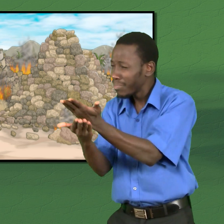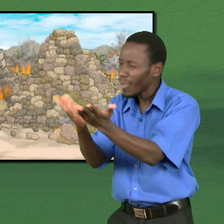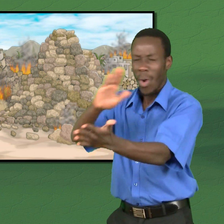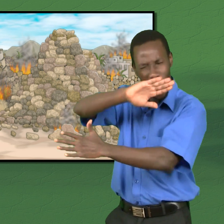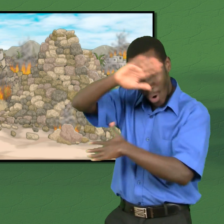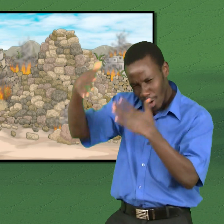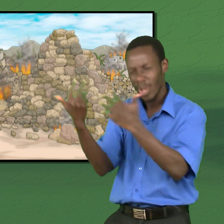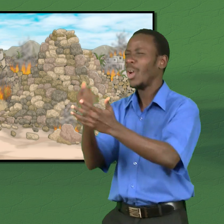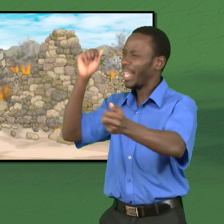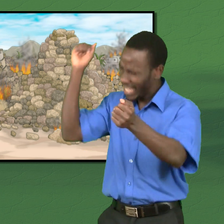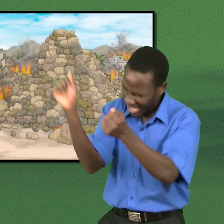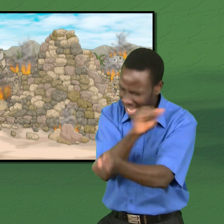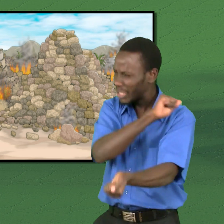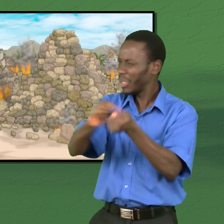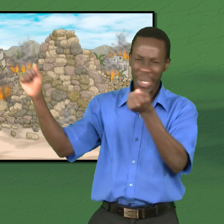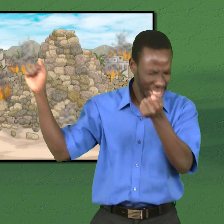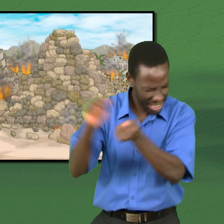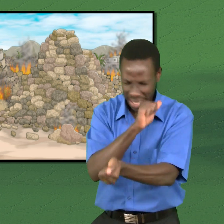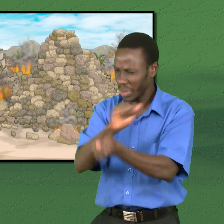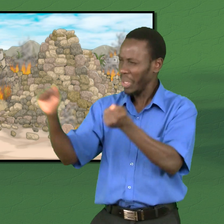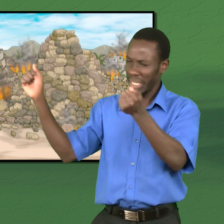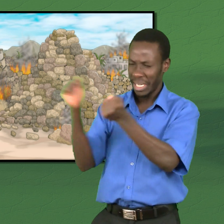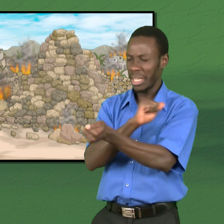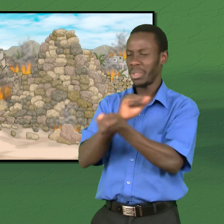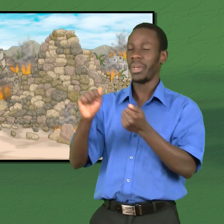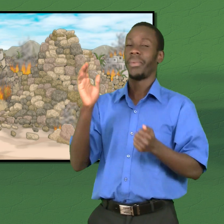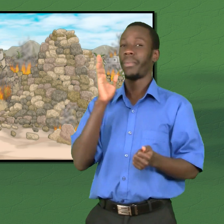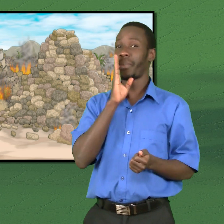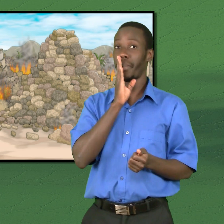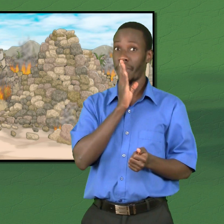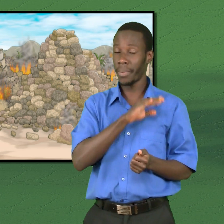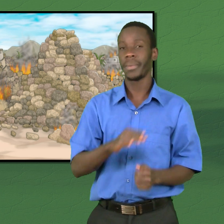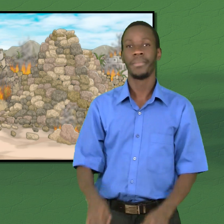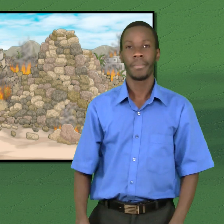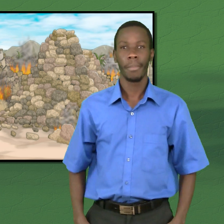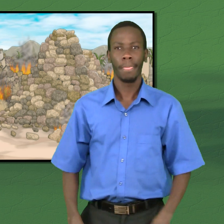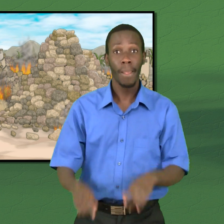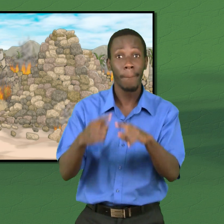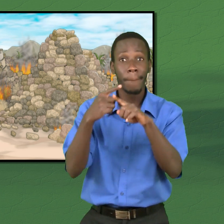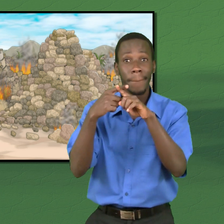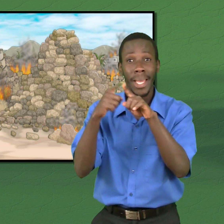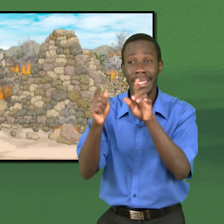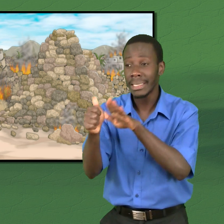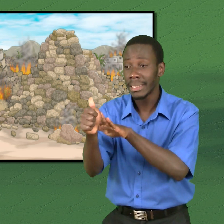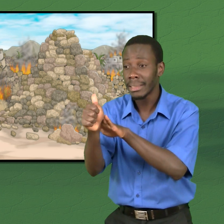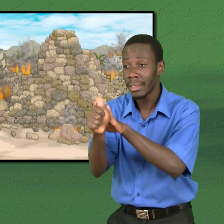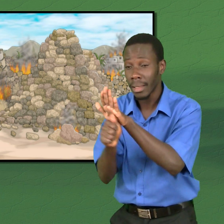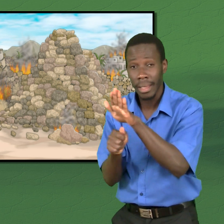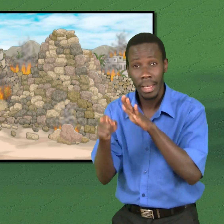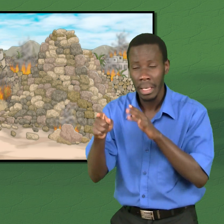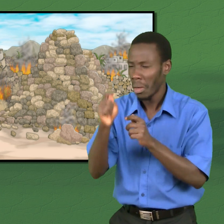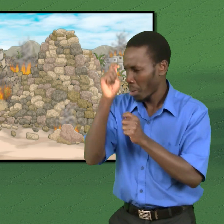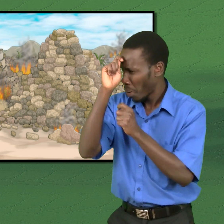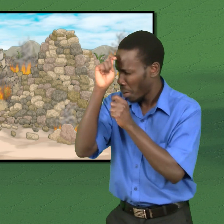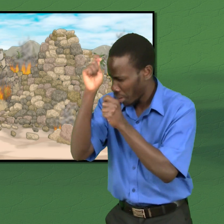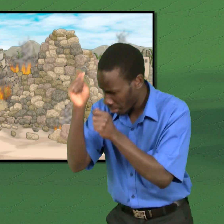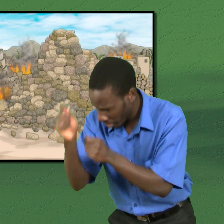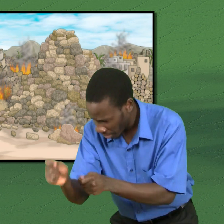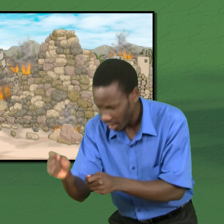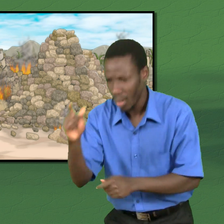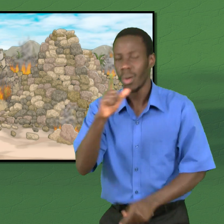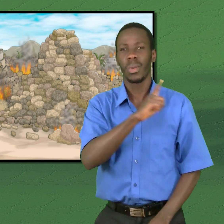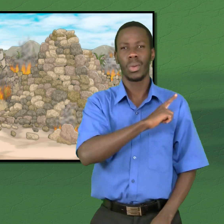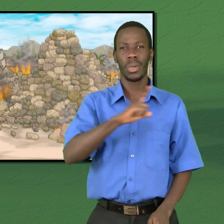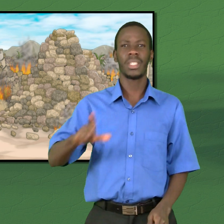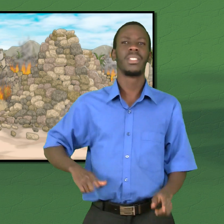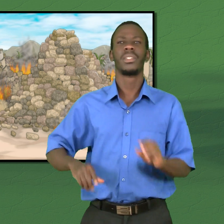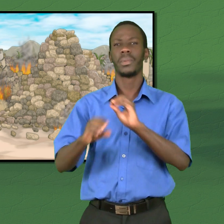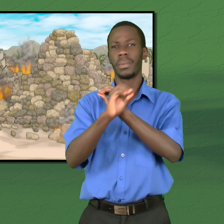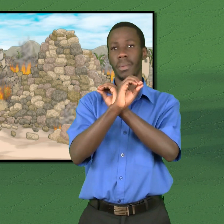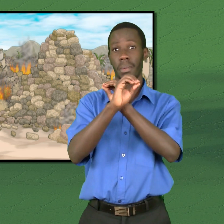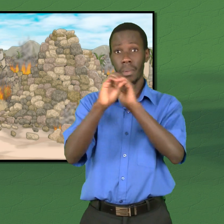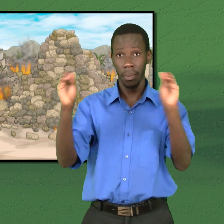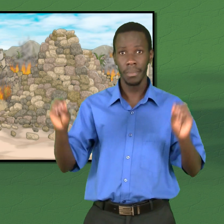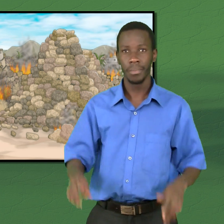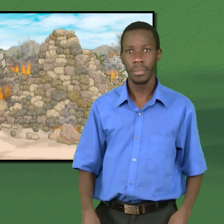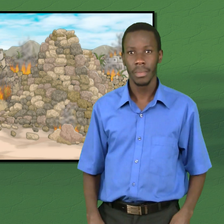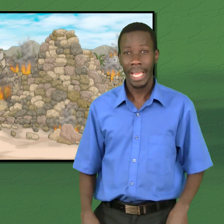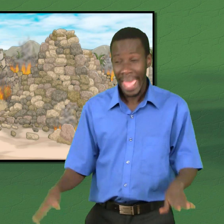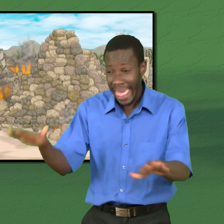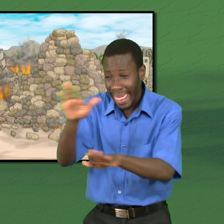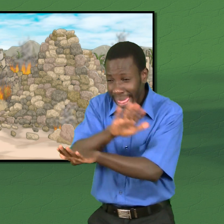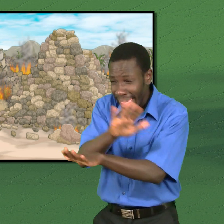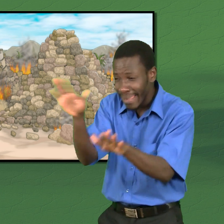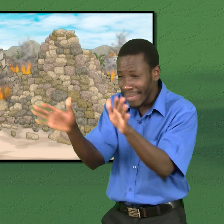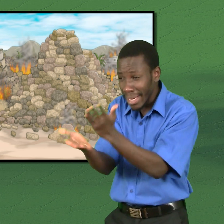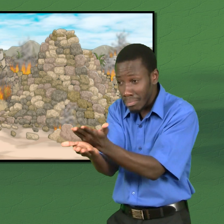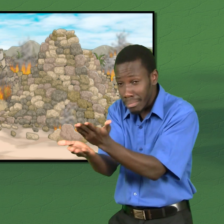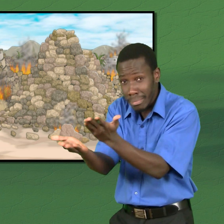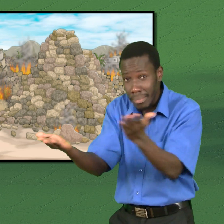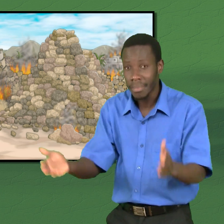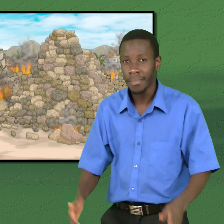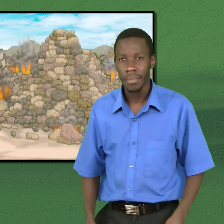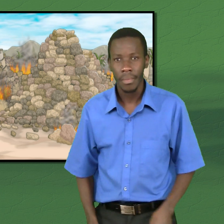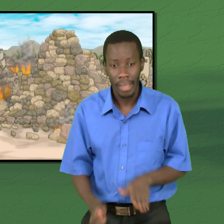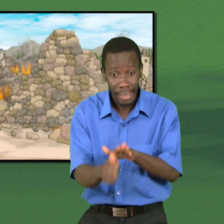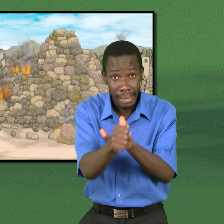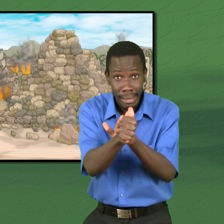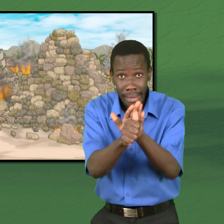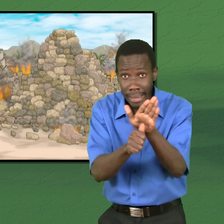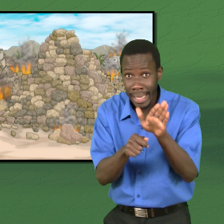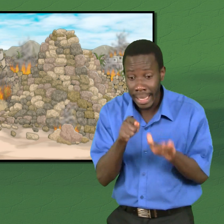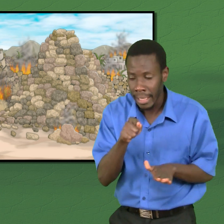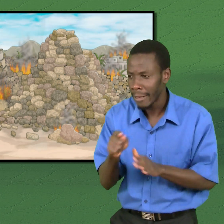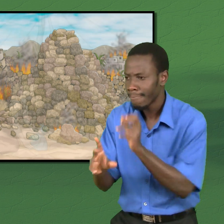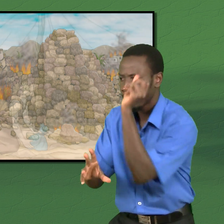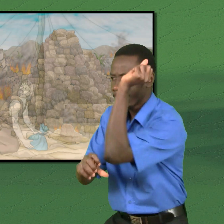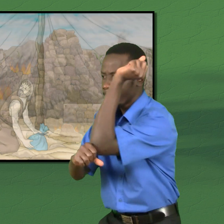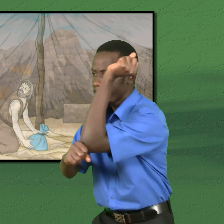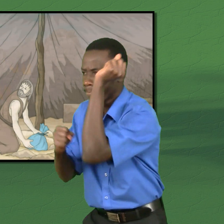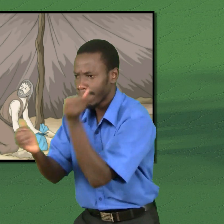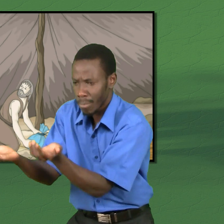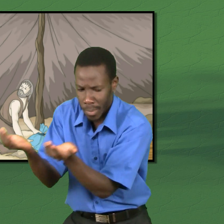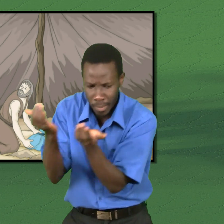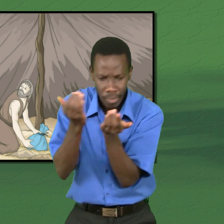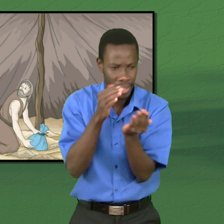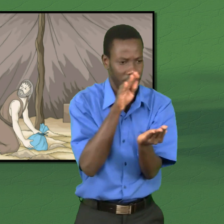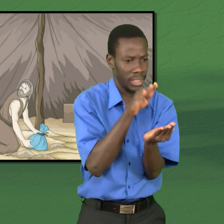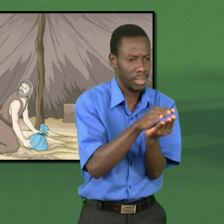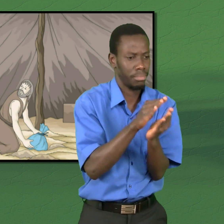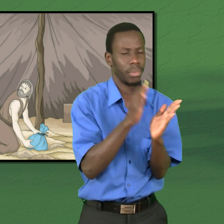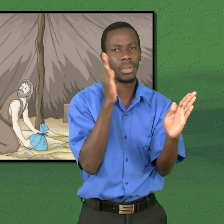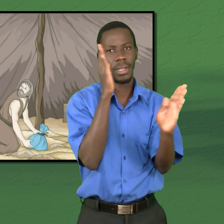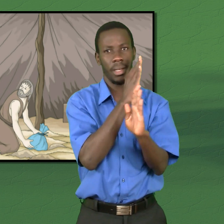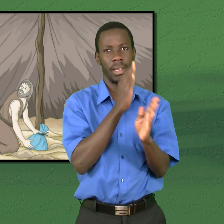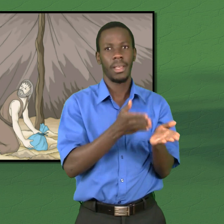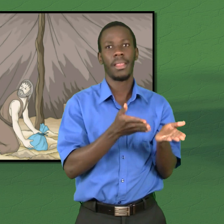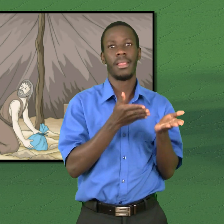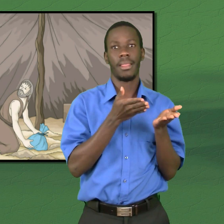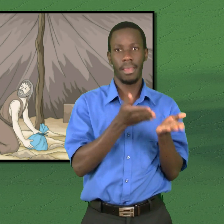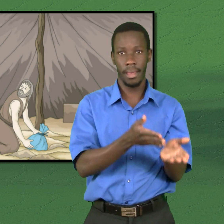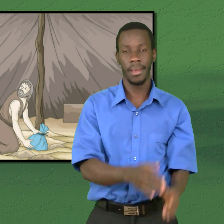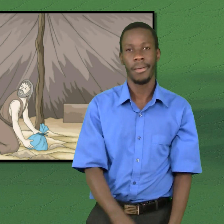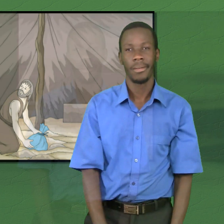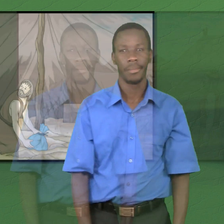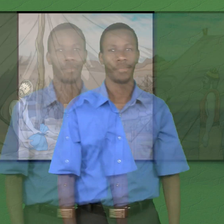So the anger of the LORD burned against the Israelites.